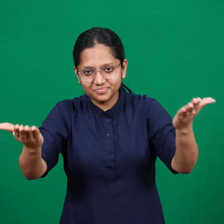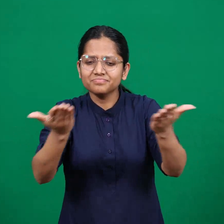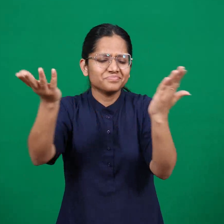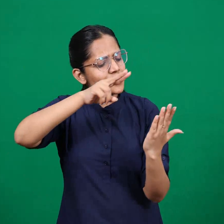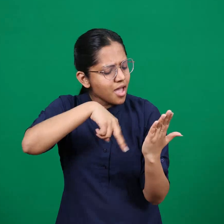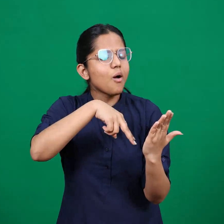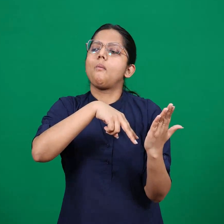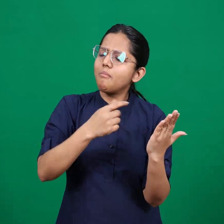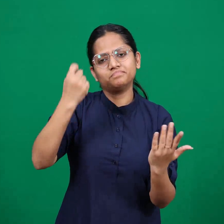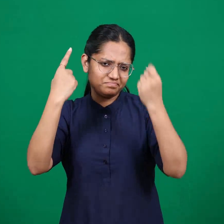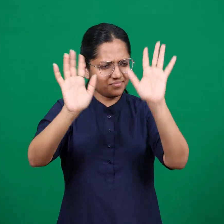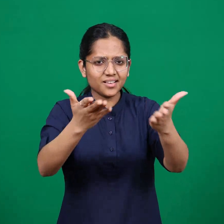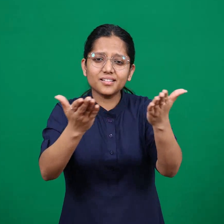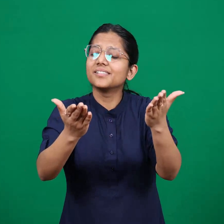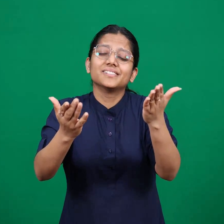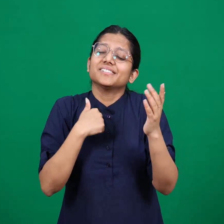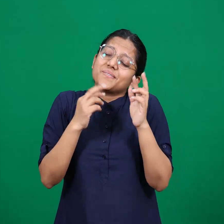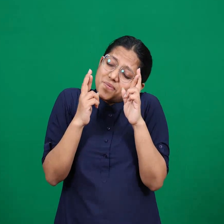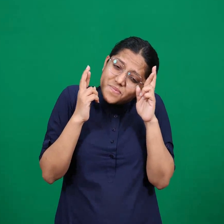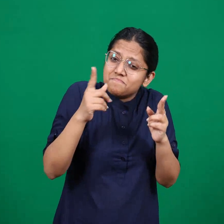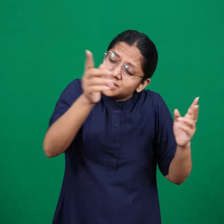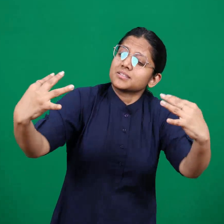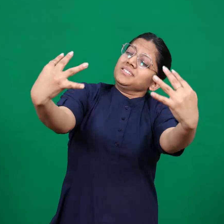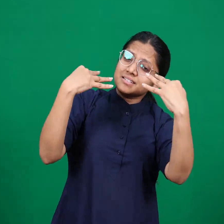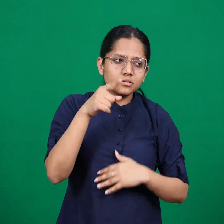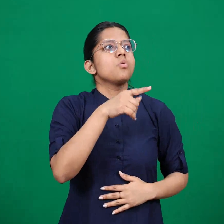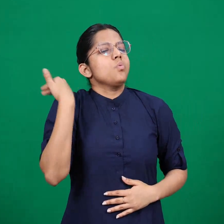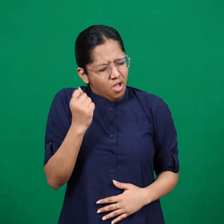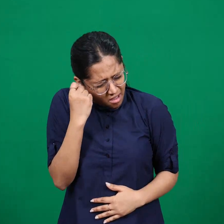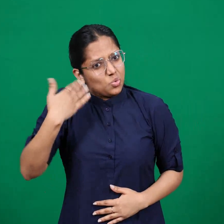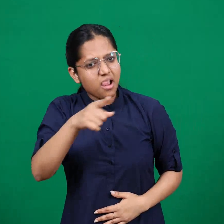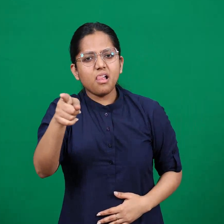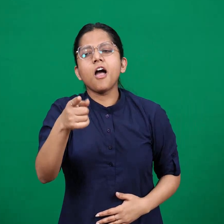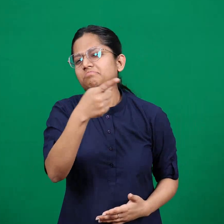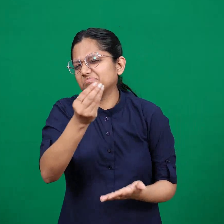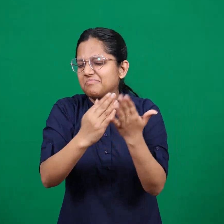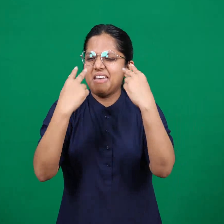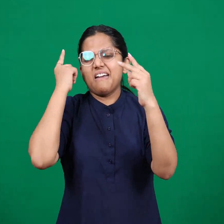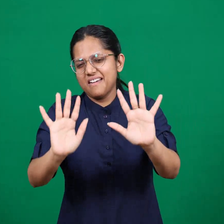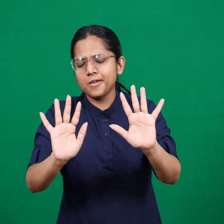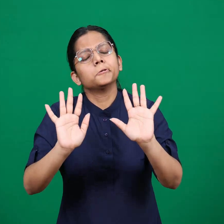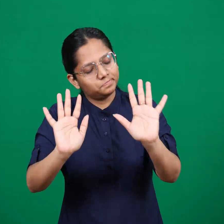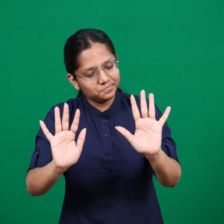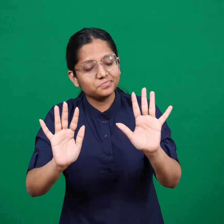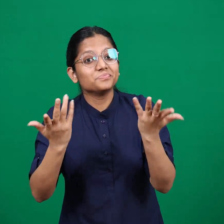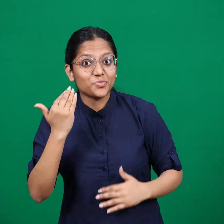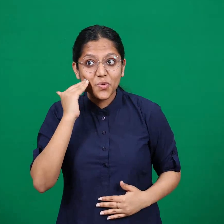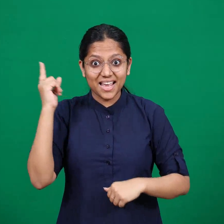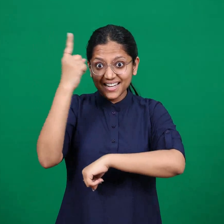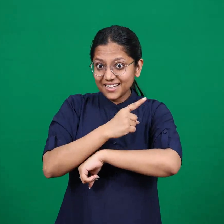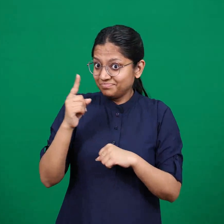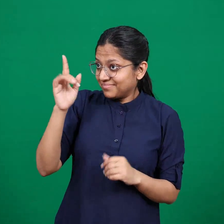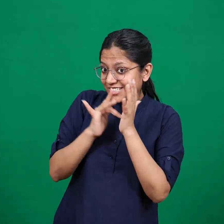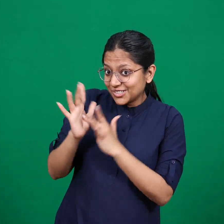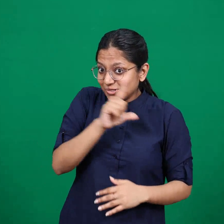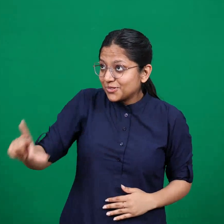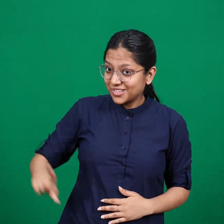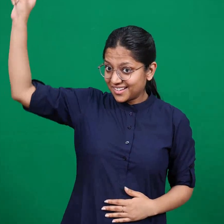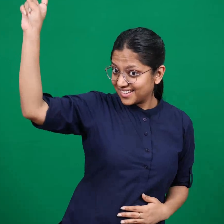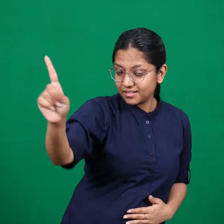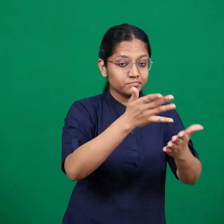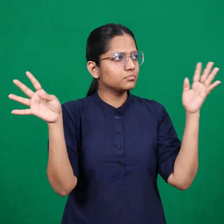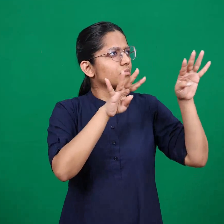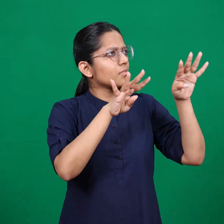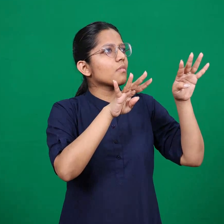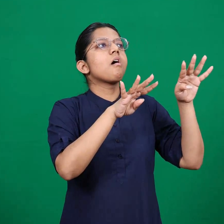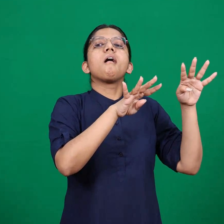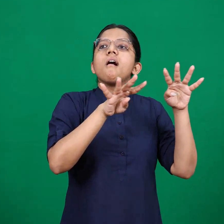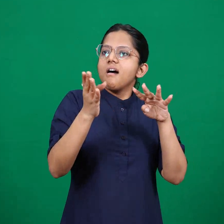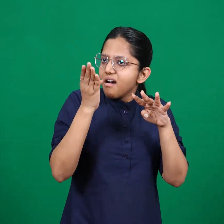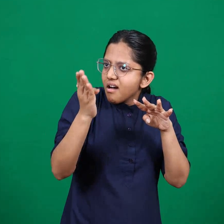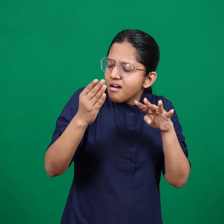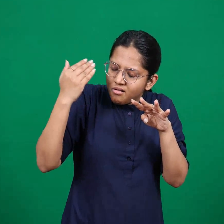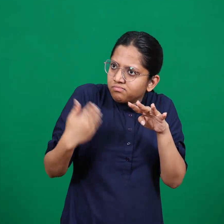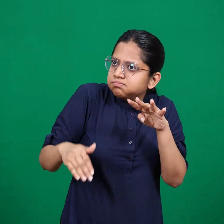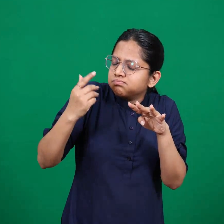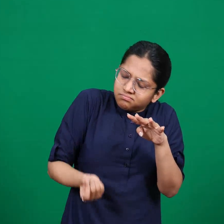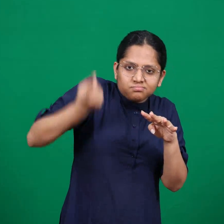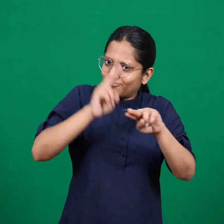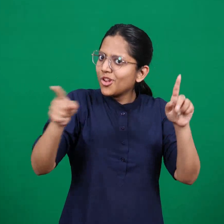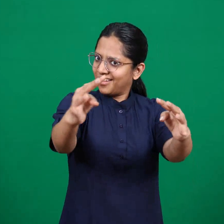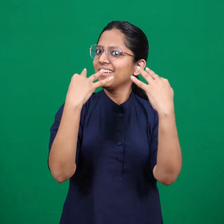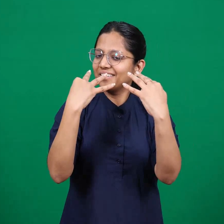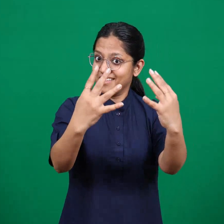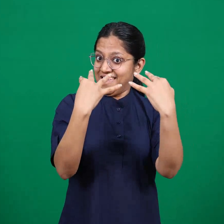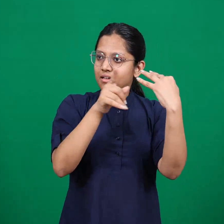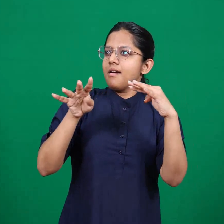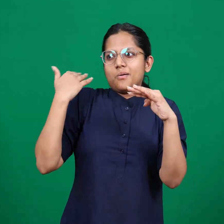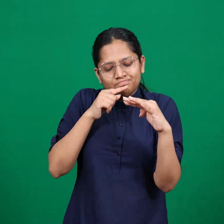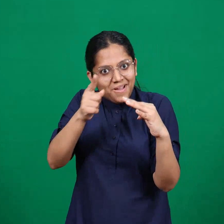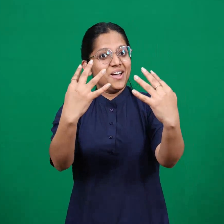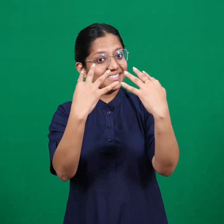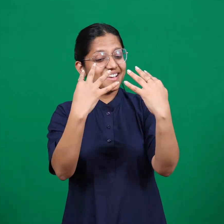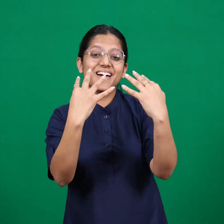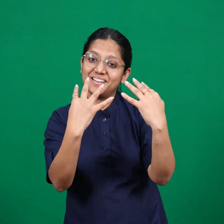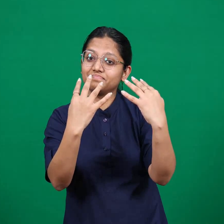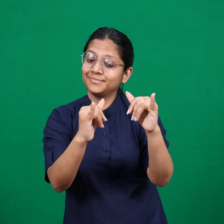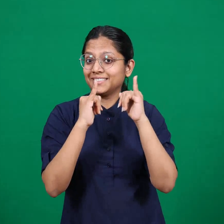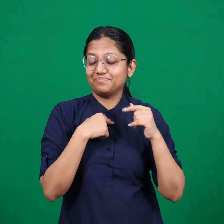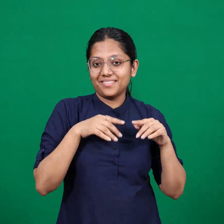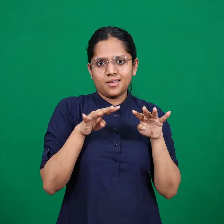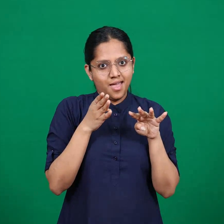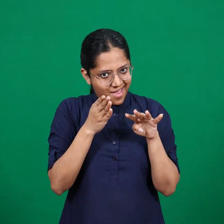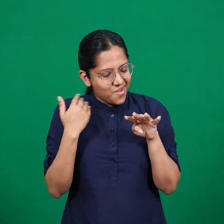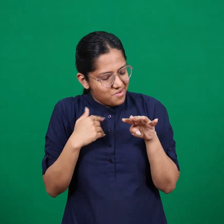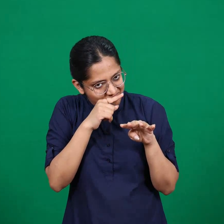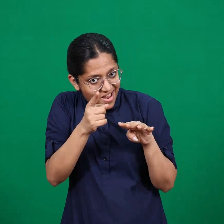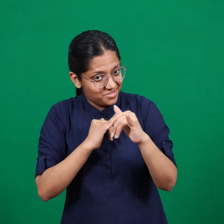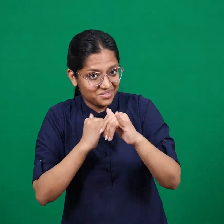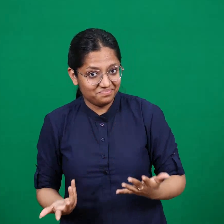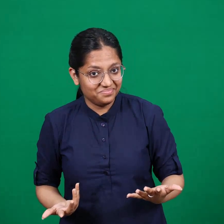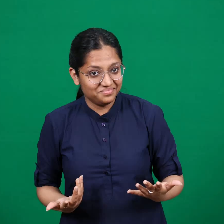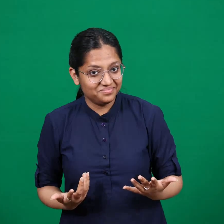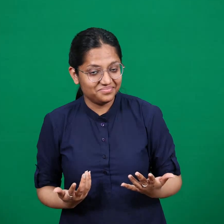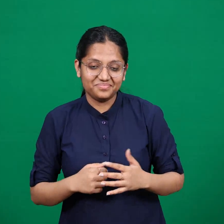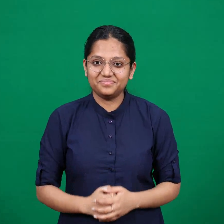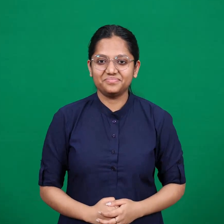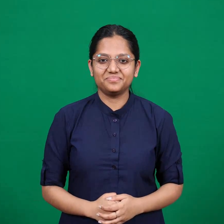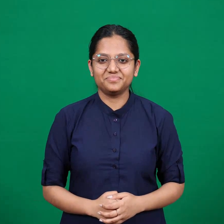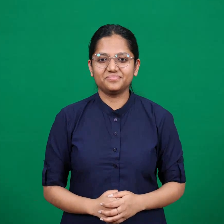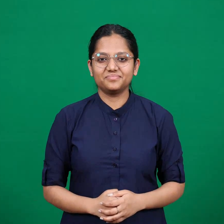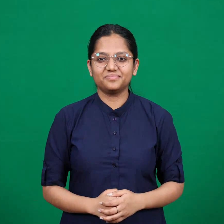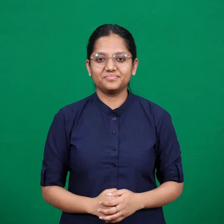And I hope that you will understand us completely, as you have already understood us in part, so that you may boast of us just as we will boast of you in the day of our Lord Jesus.